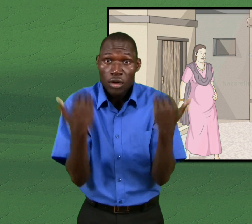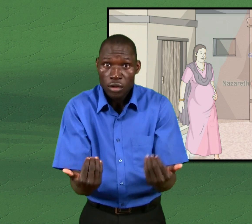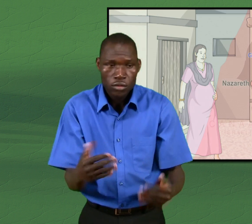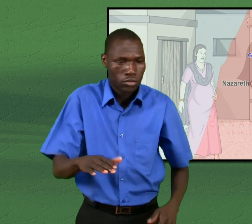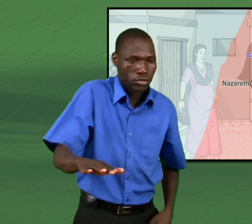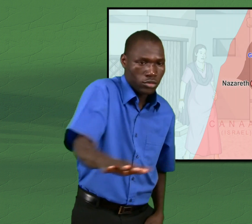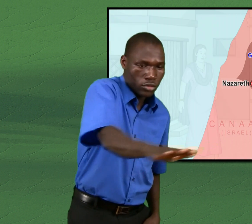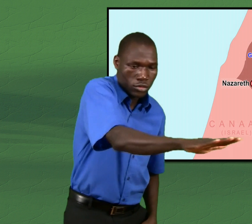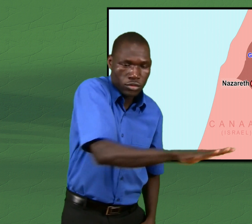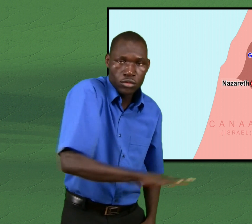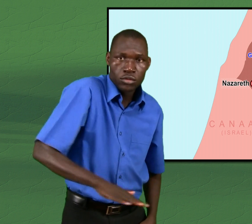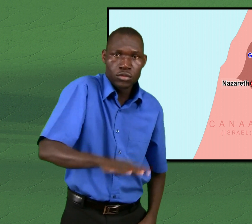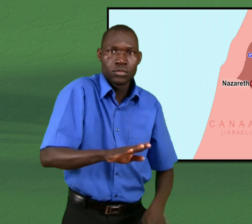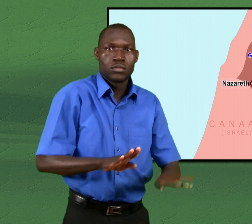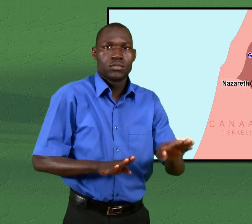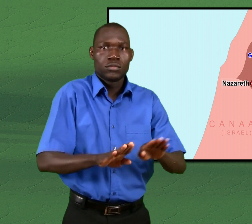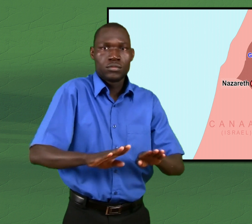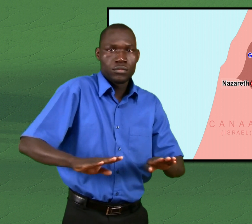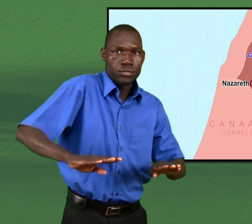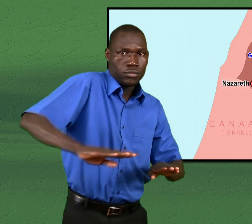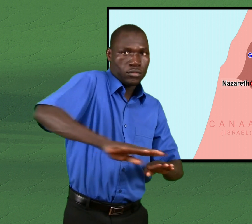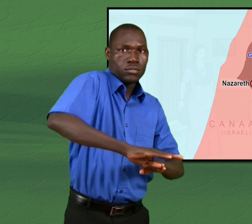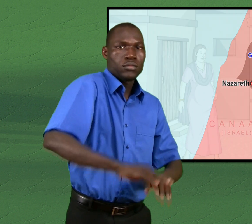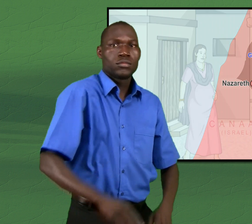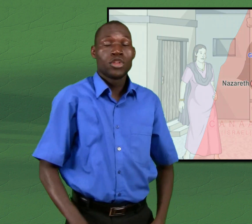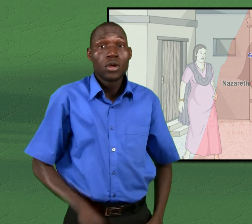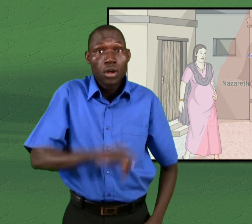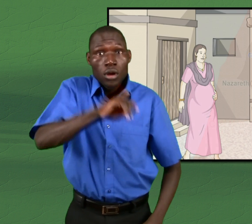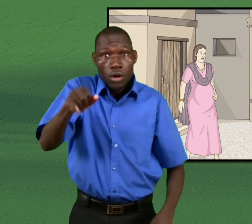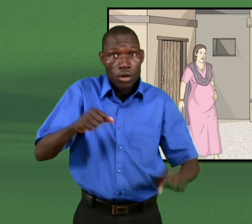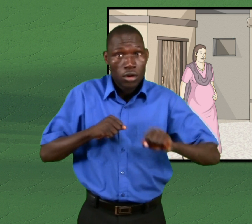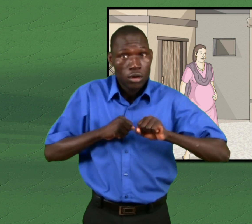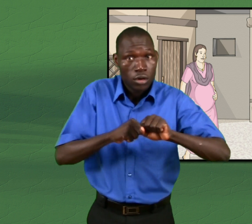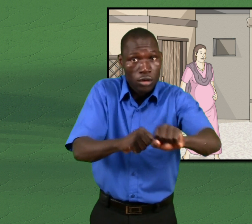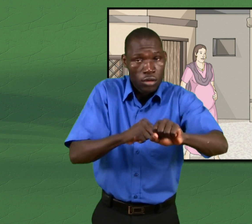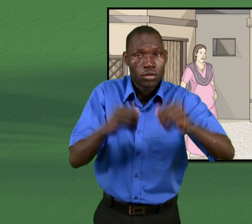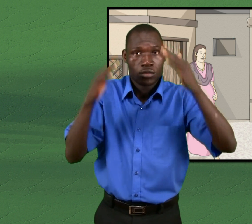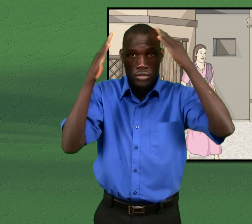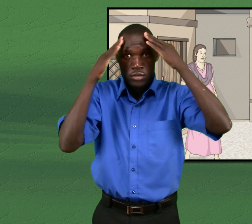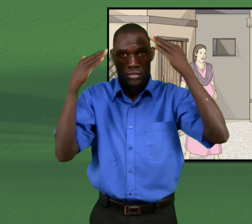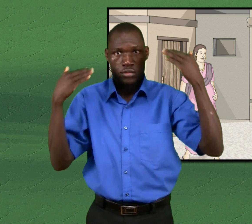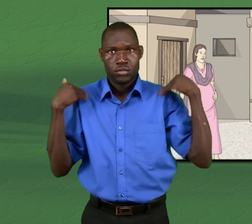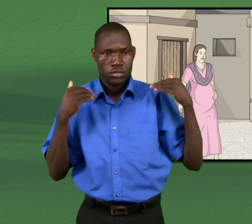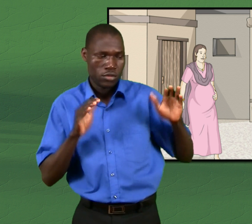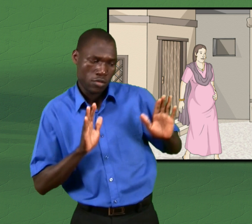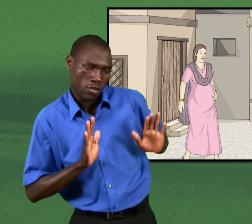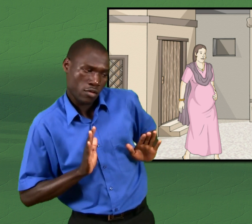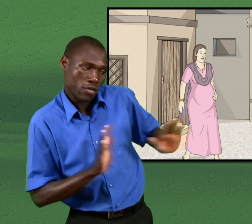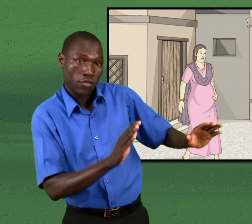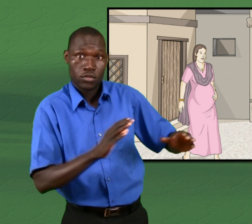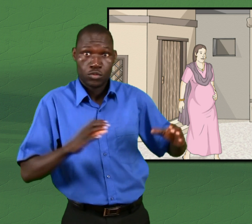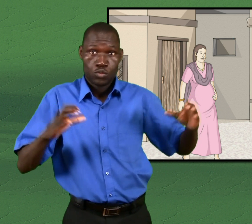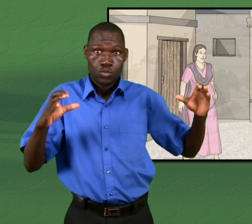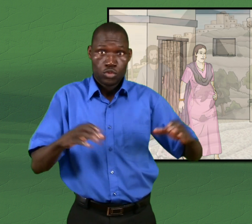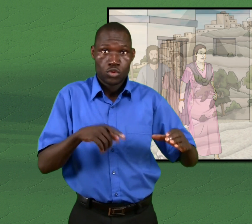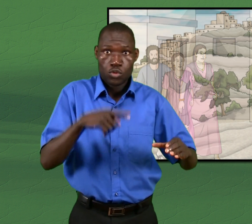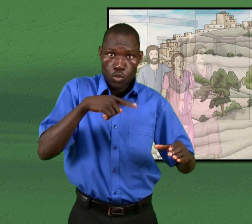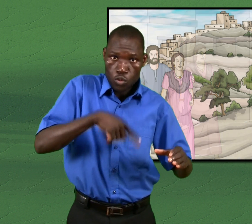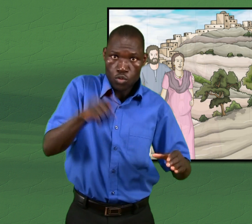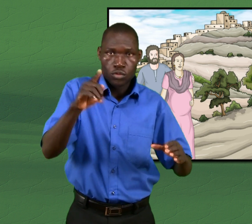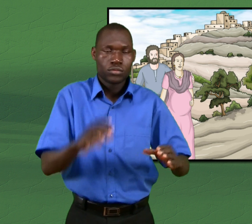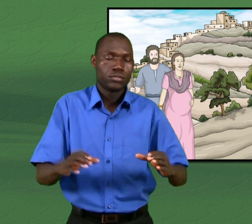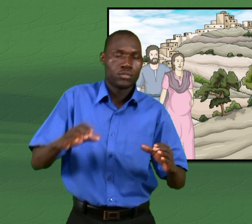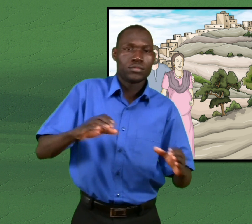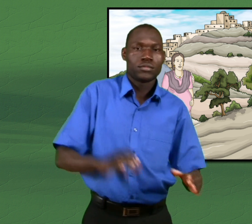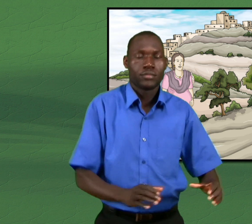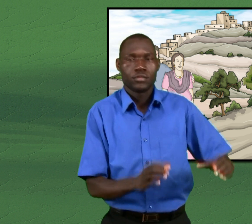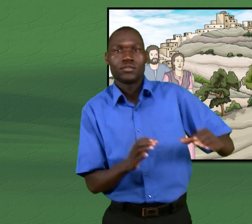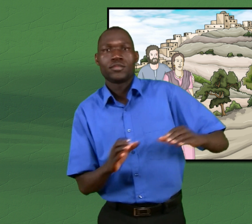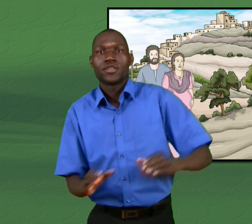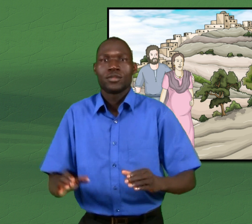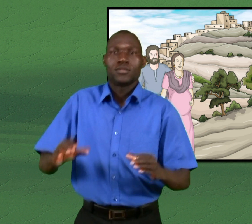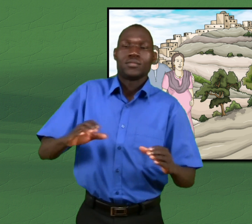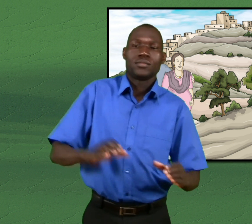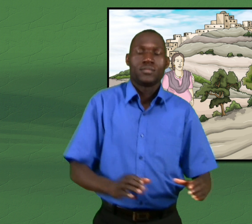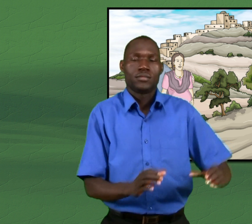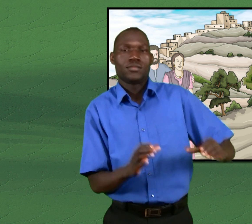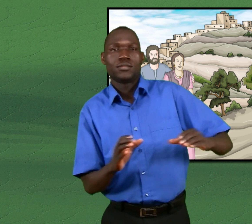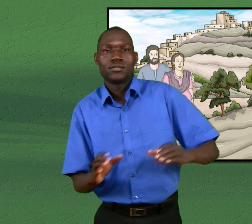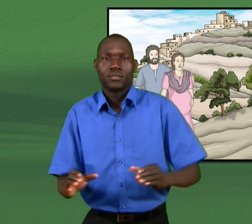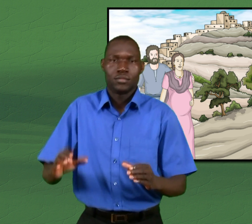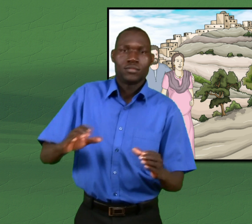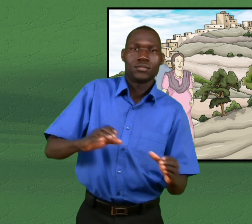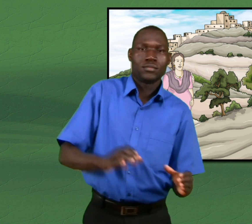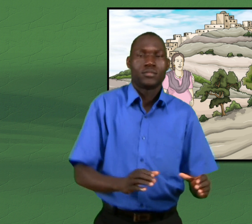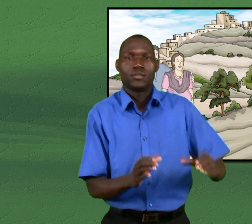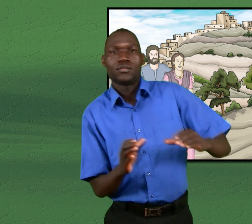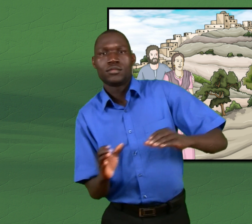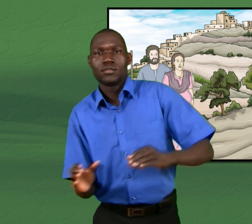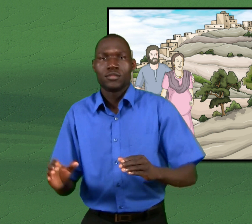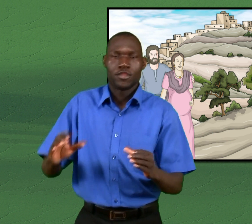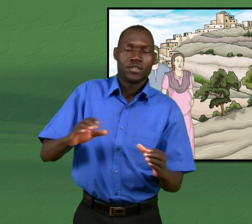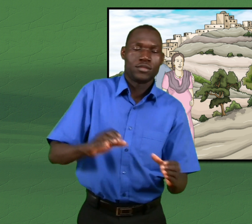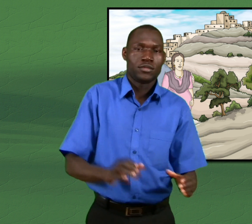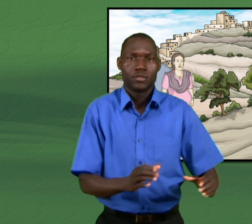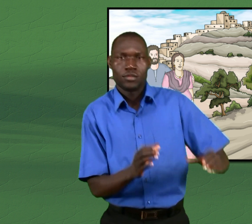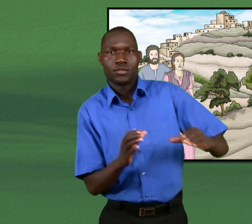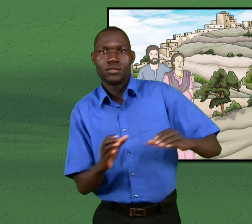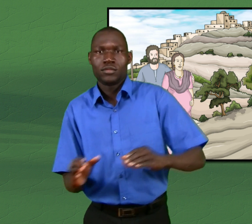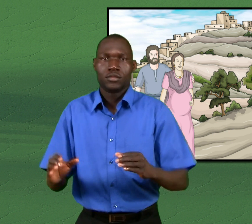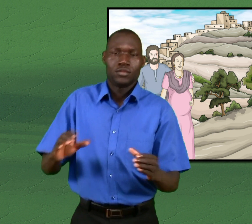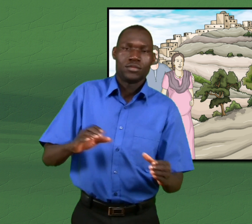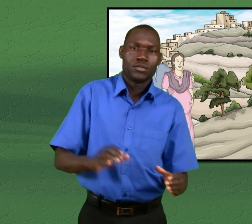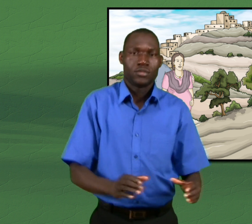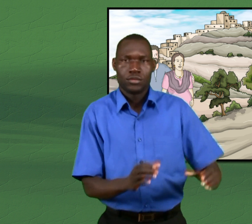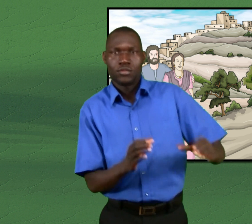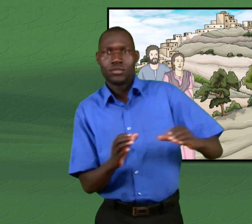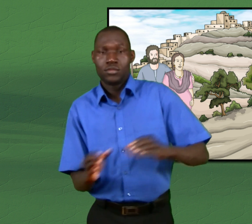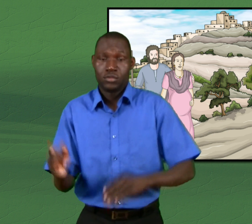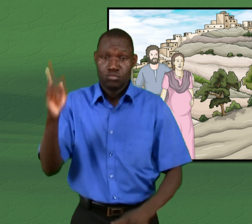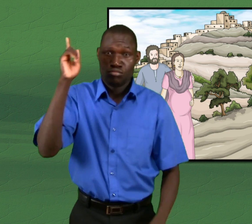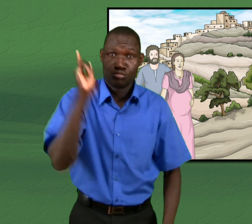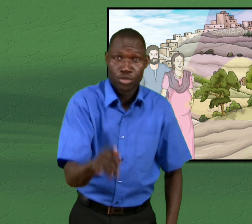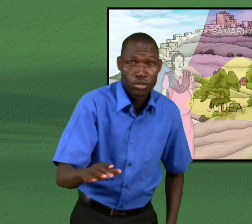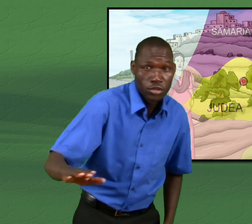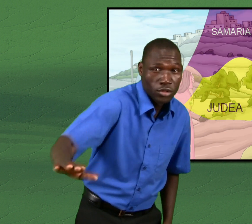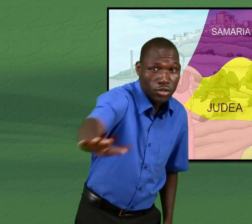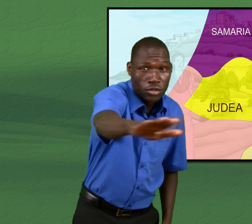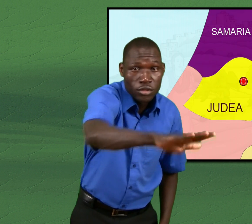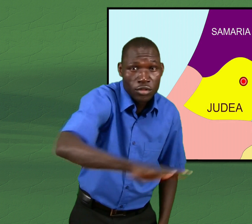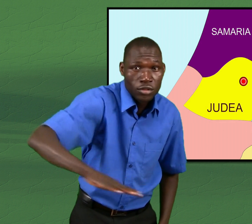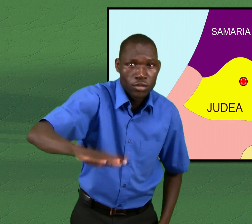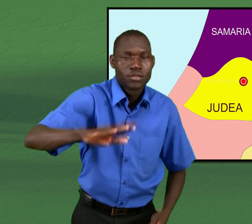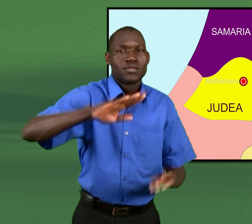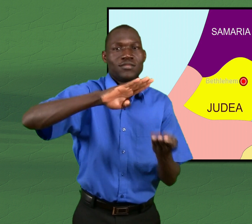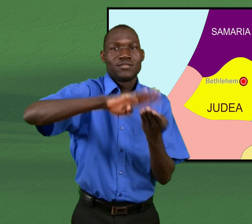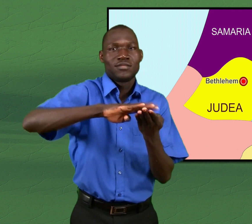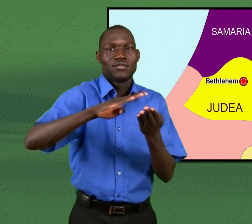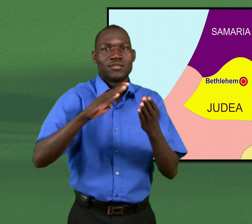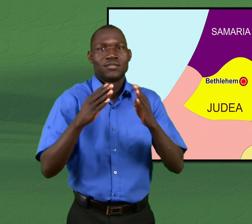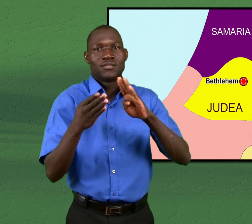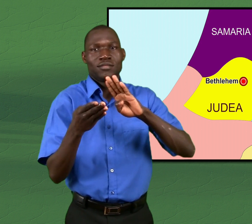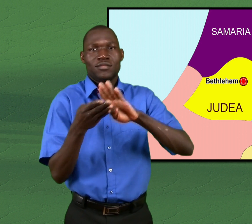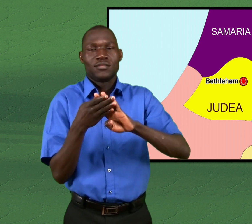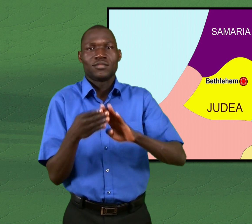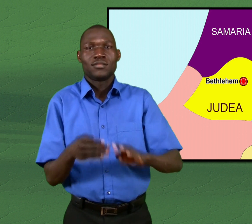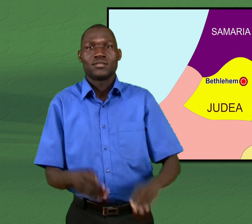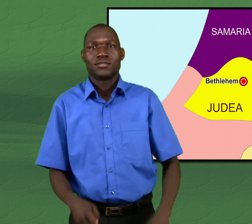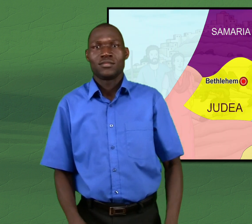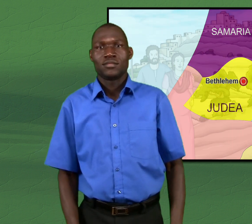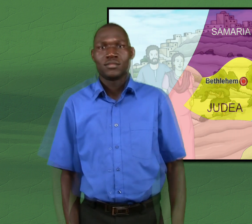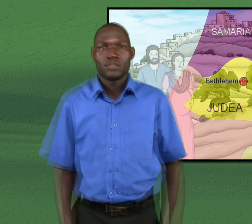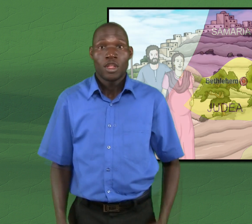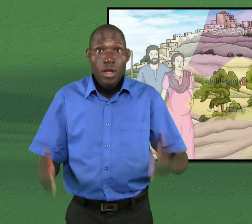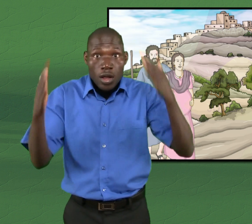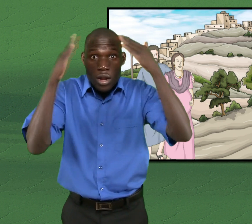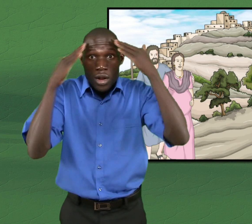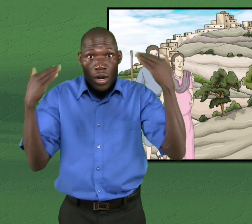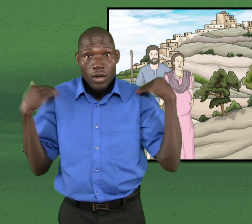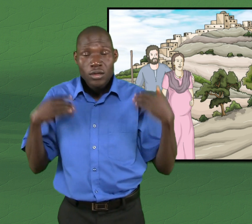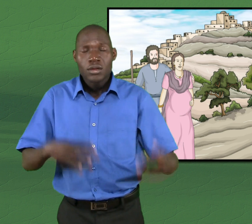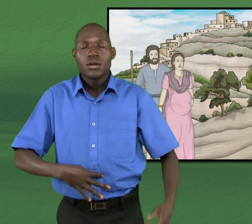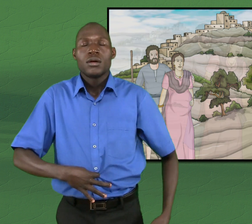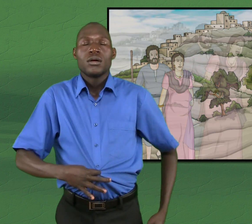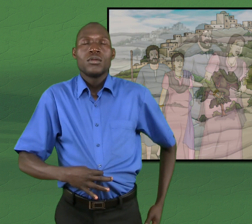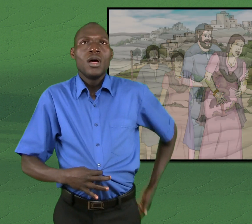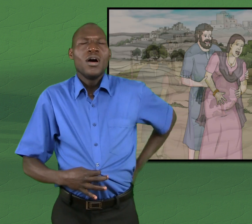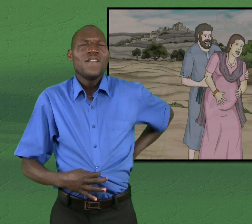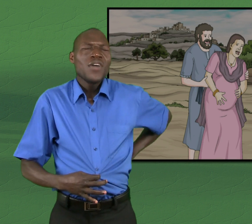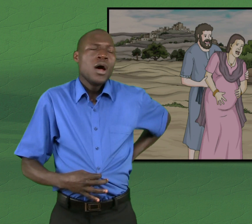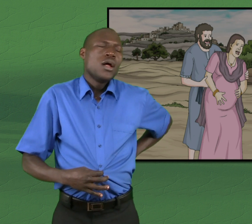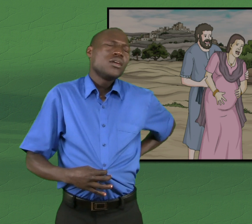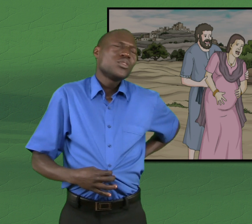He went there to register with Mary, who was pledged to him in marriage and was expecting a child.